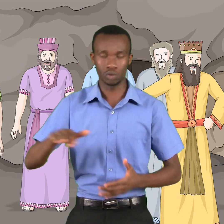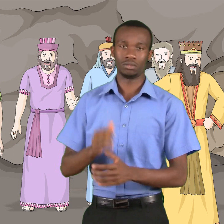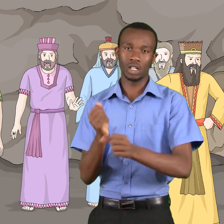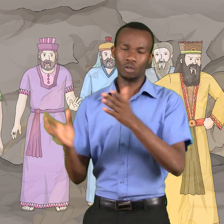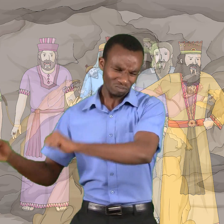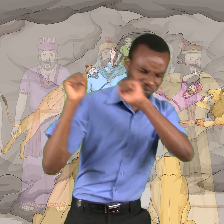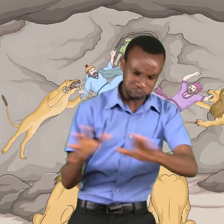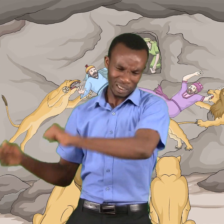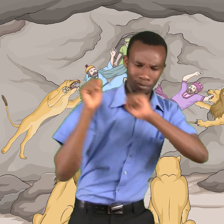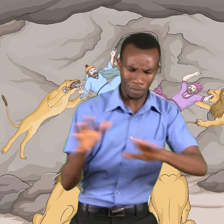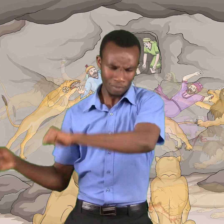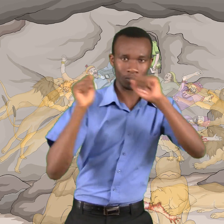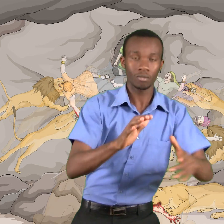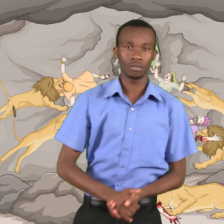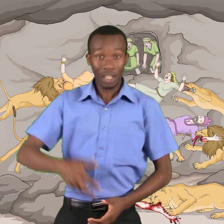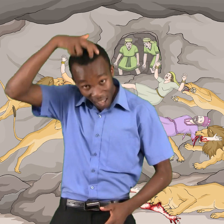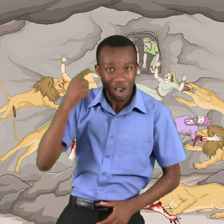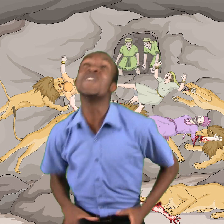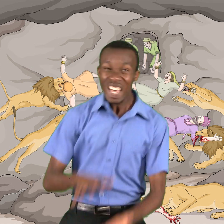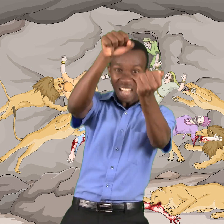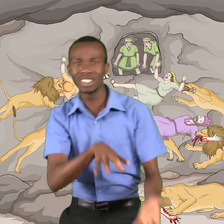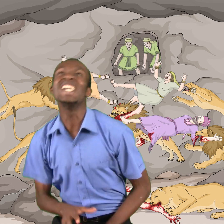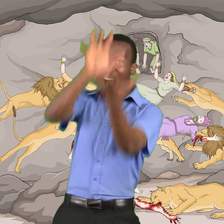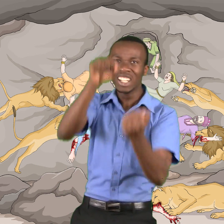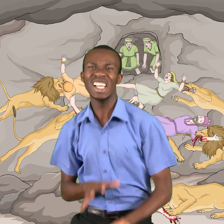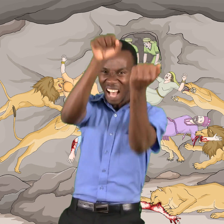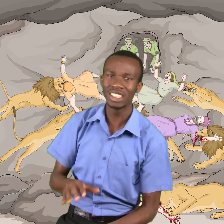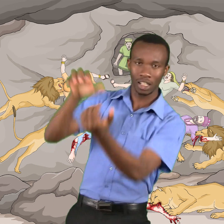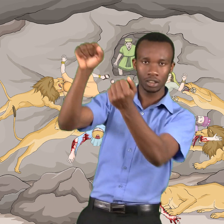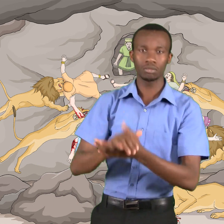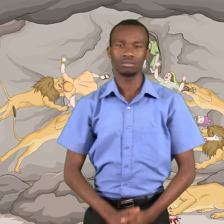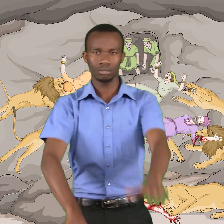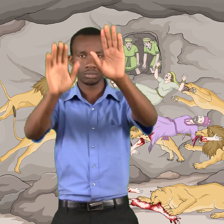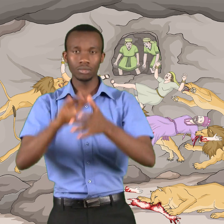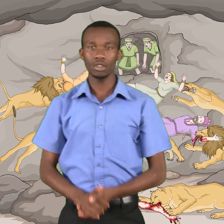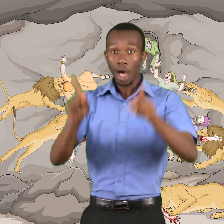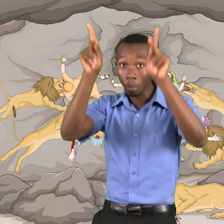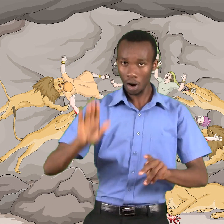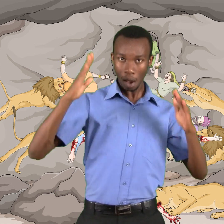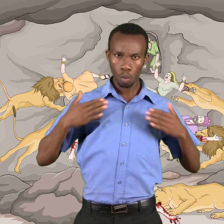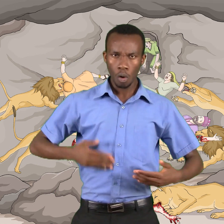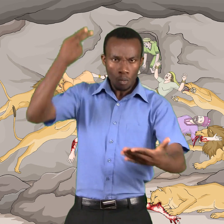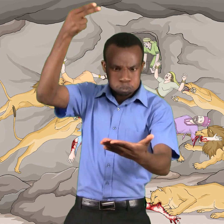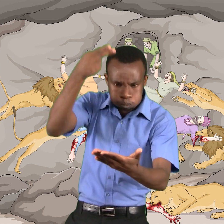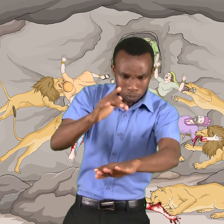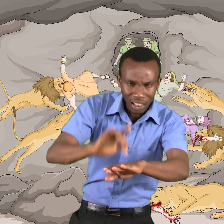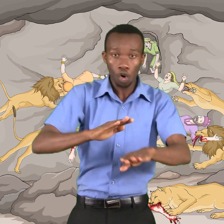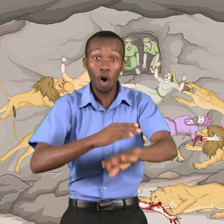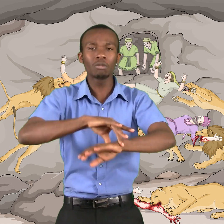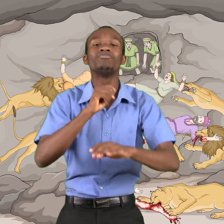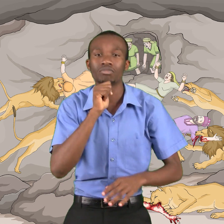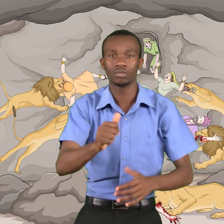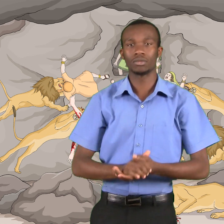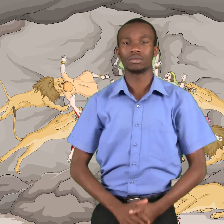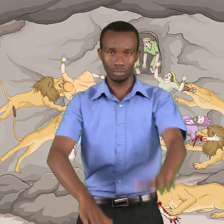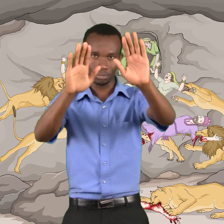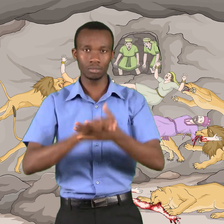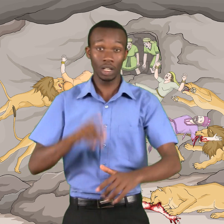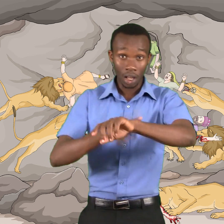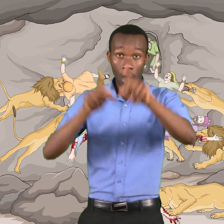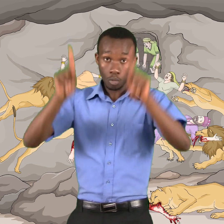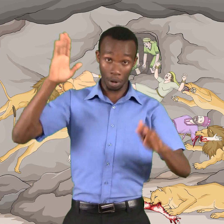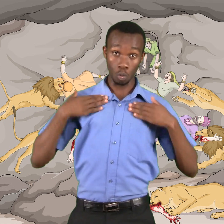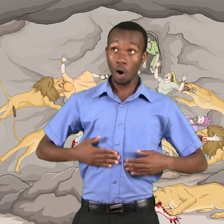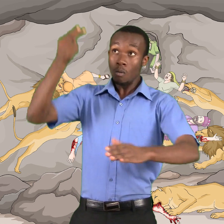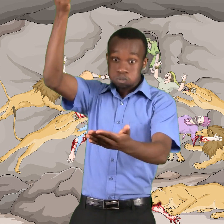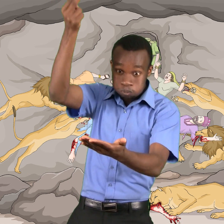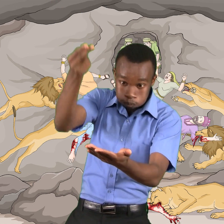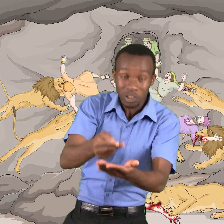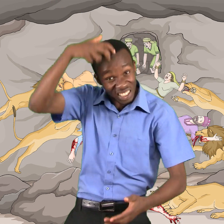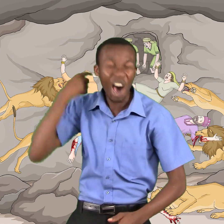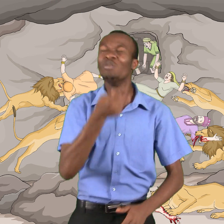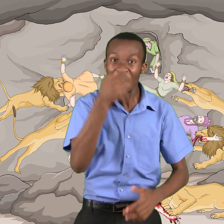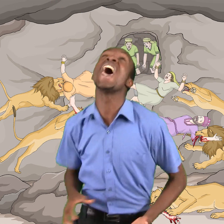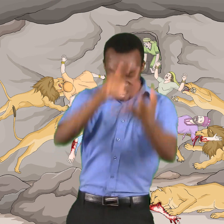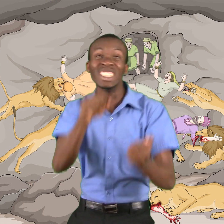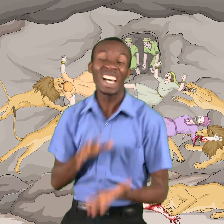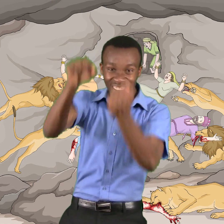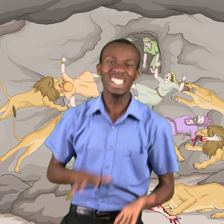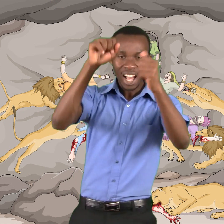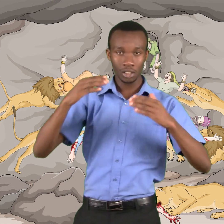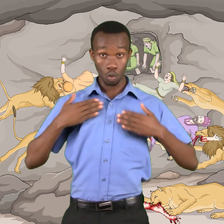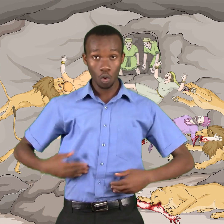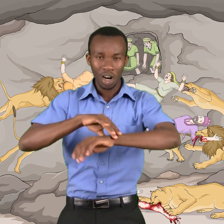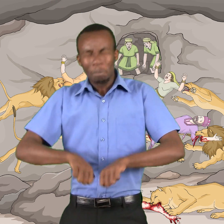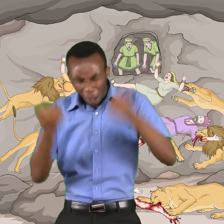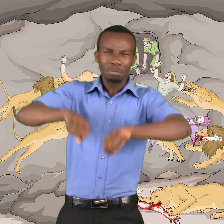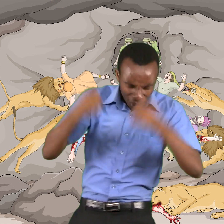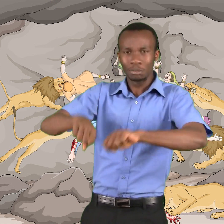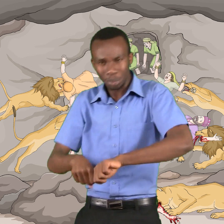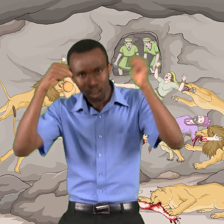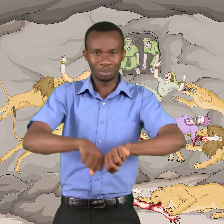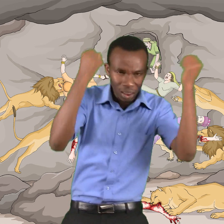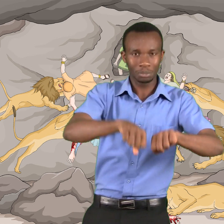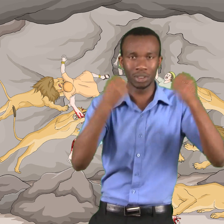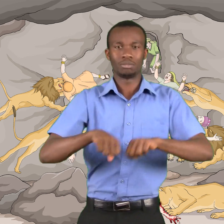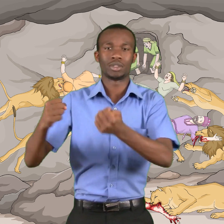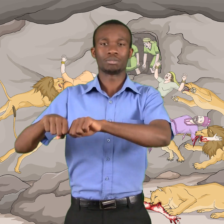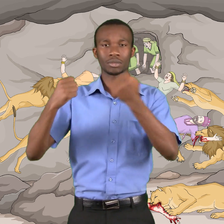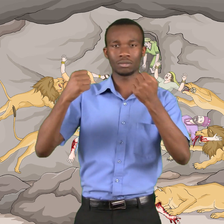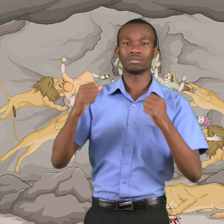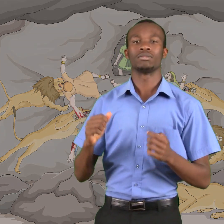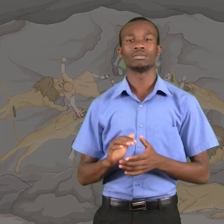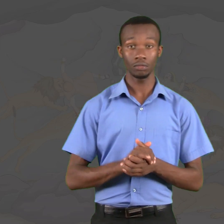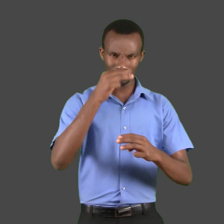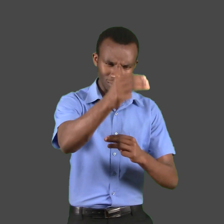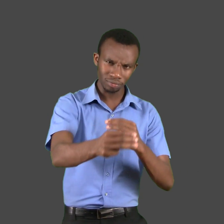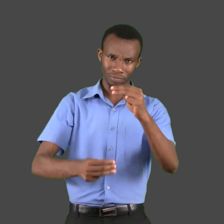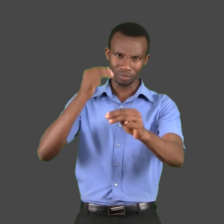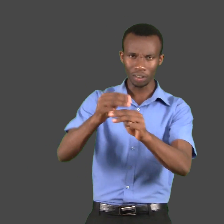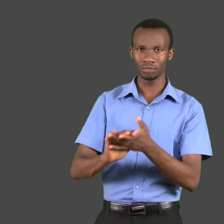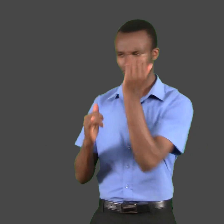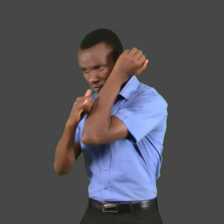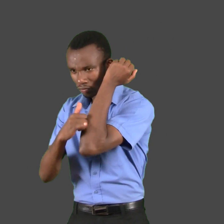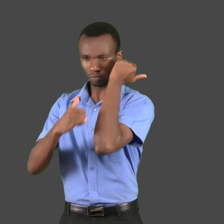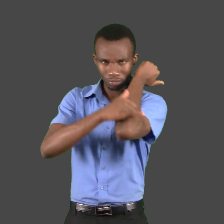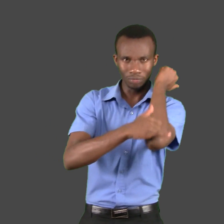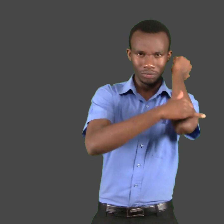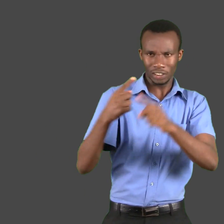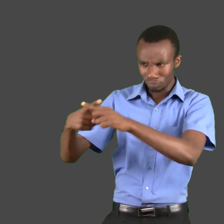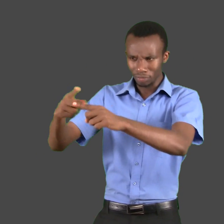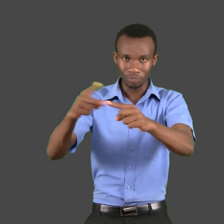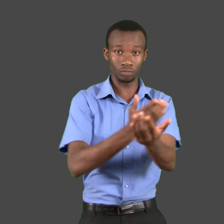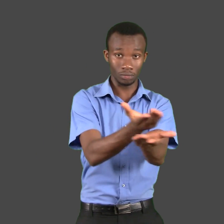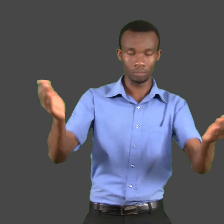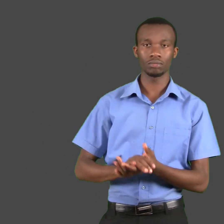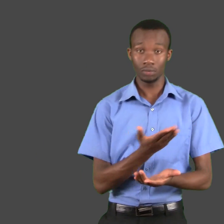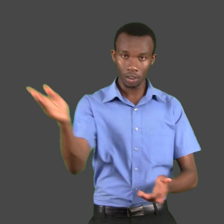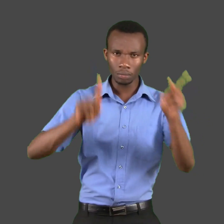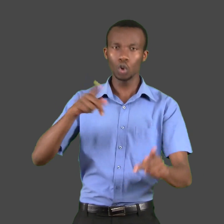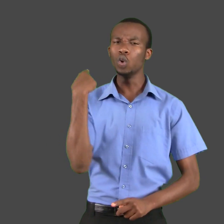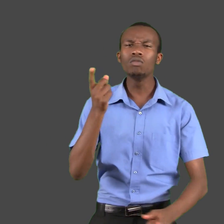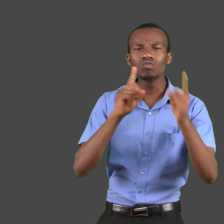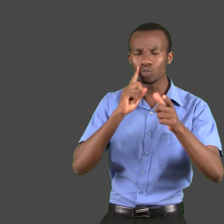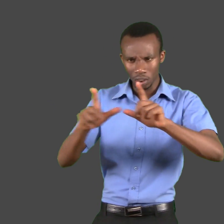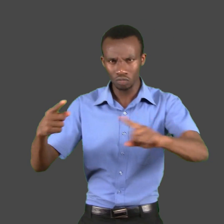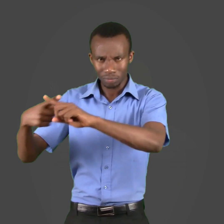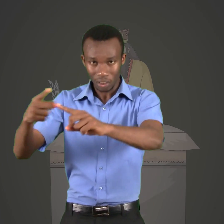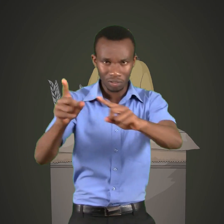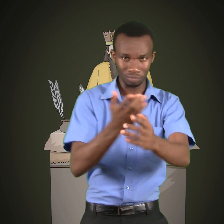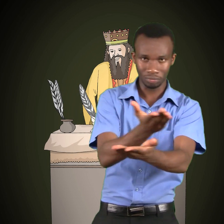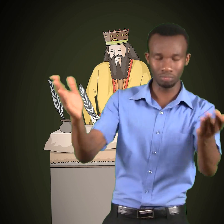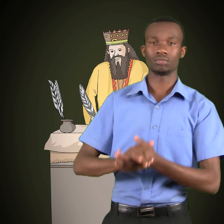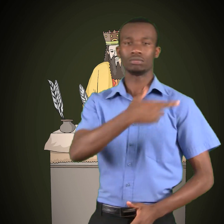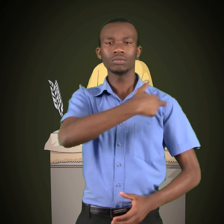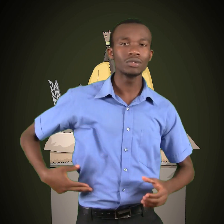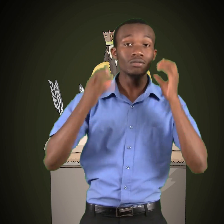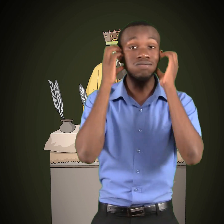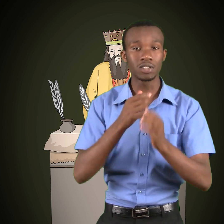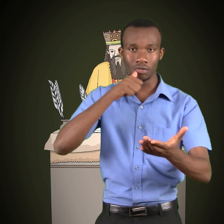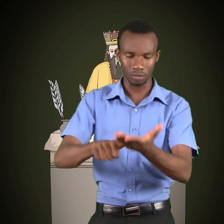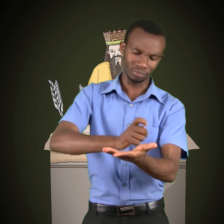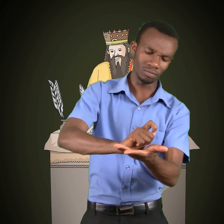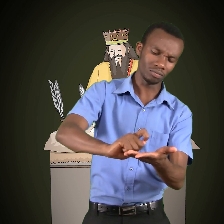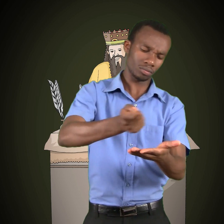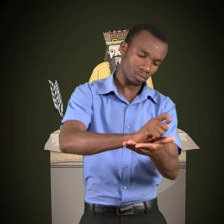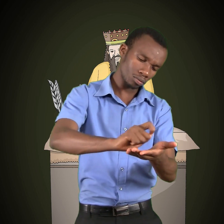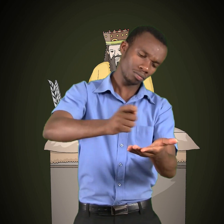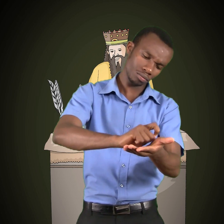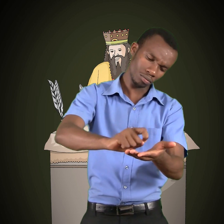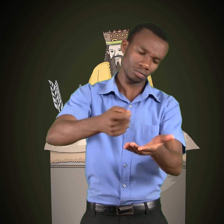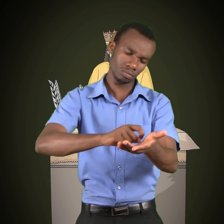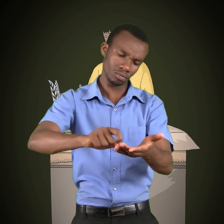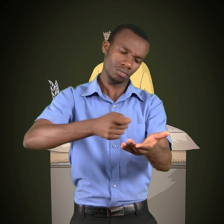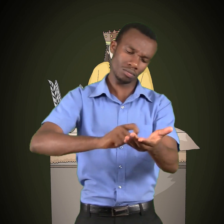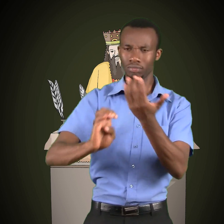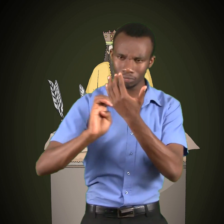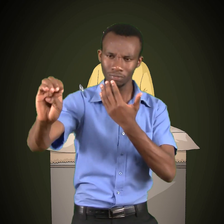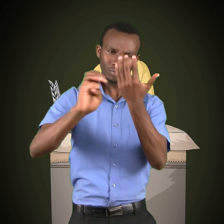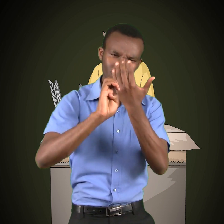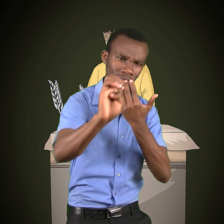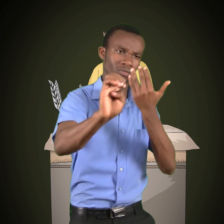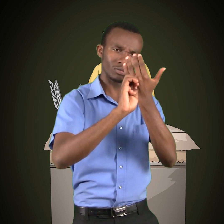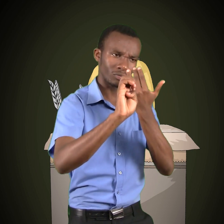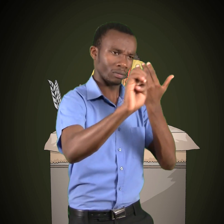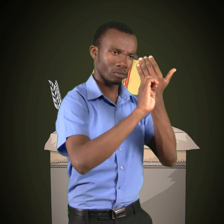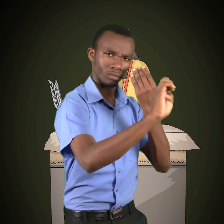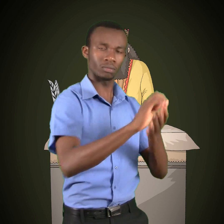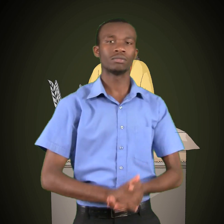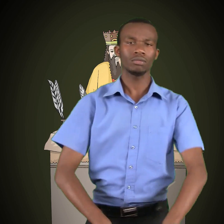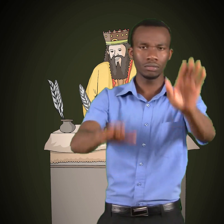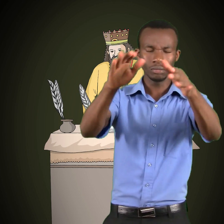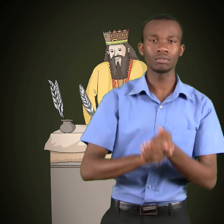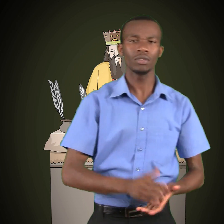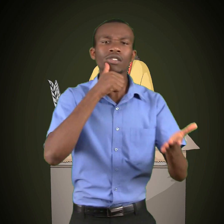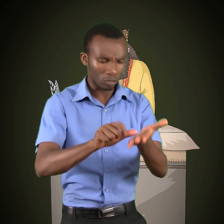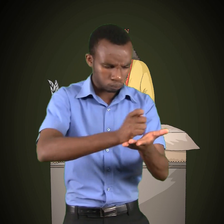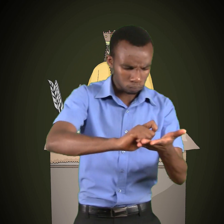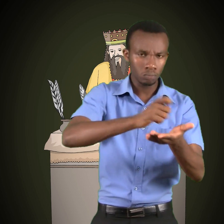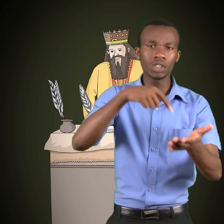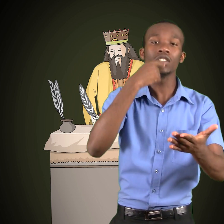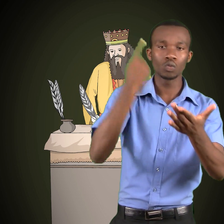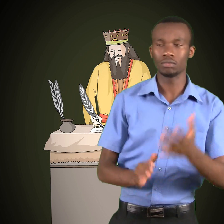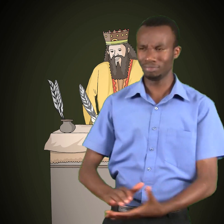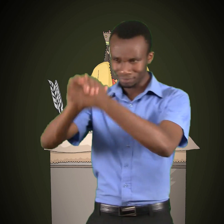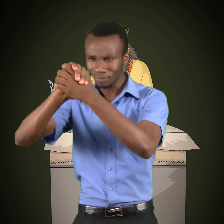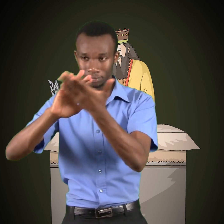And before they had reached the bottom of the den, the lions overpowered them and crushed all their bones. Then King Darius wrote to the people of every nation and language throughout the land: “May your prosperity abound.